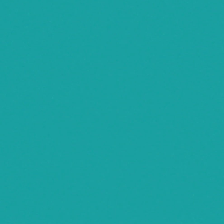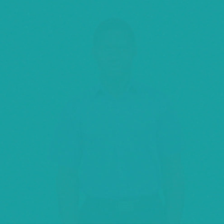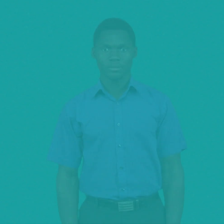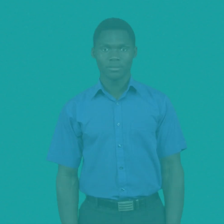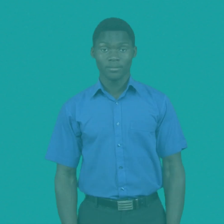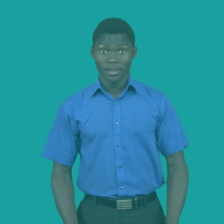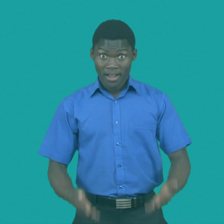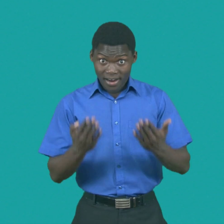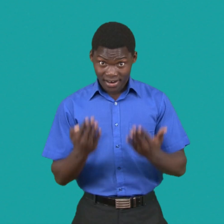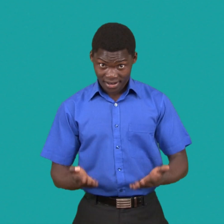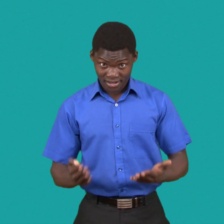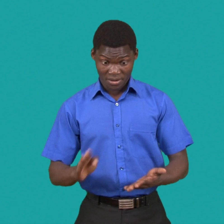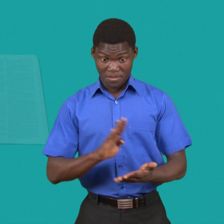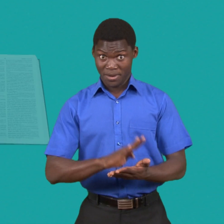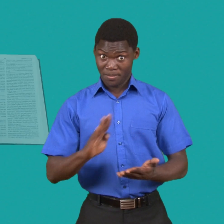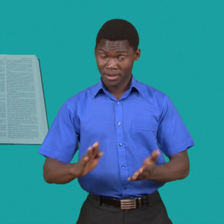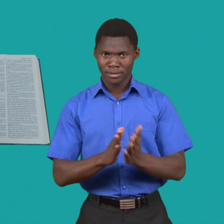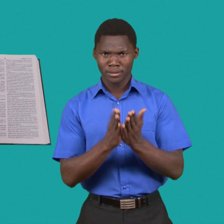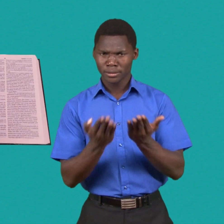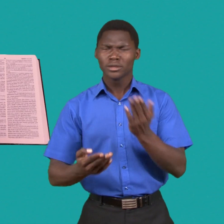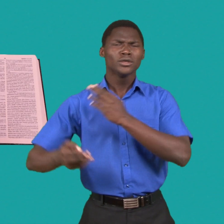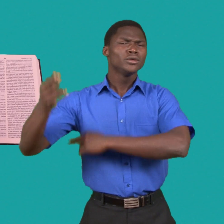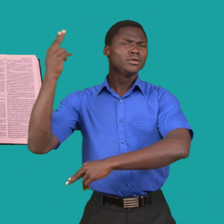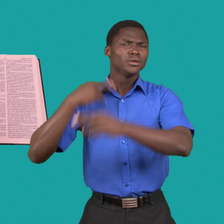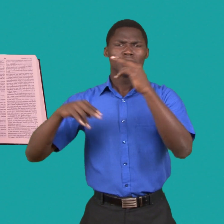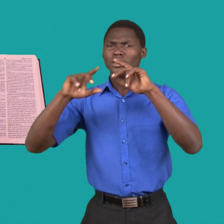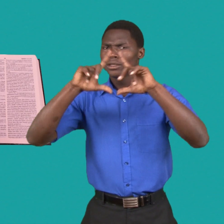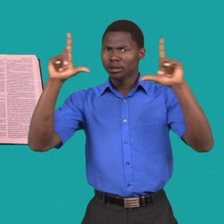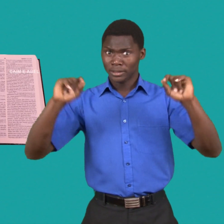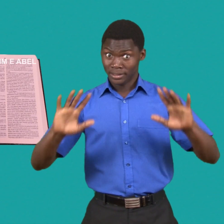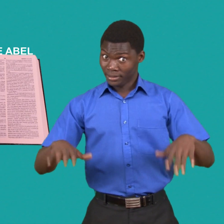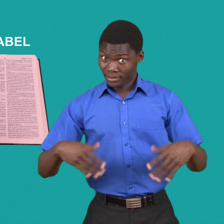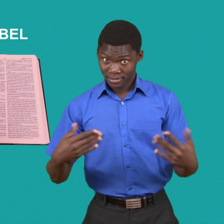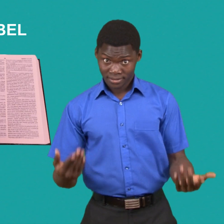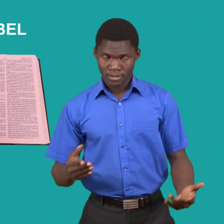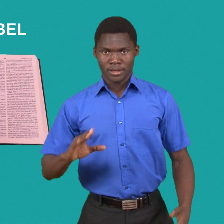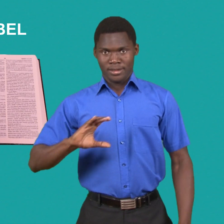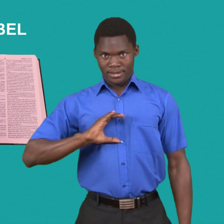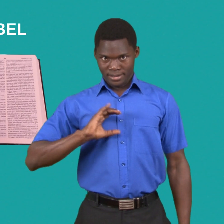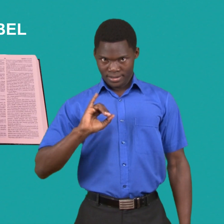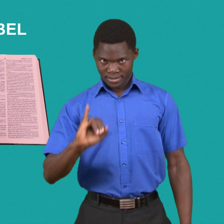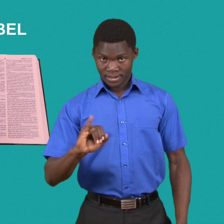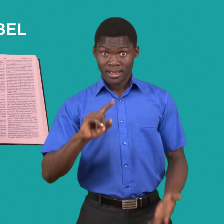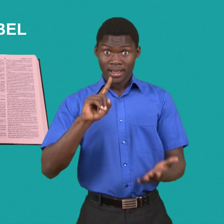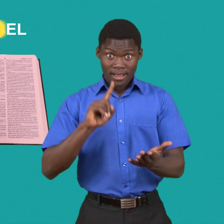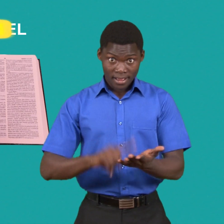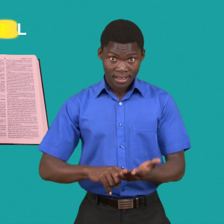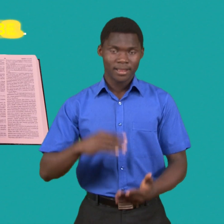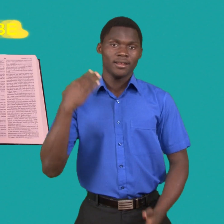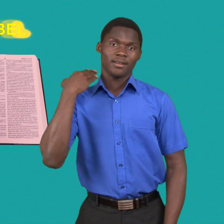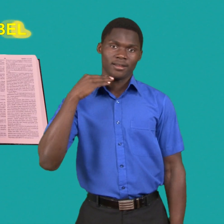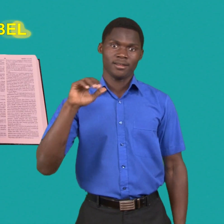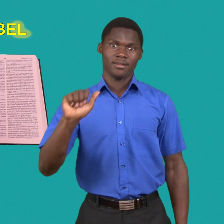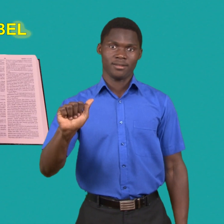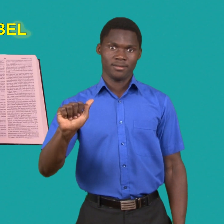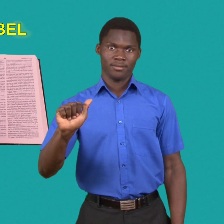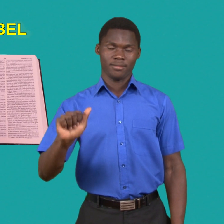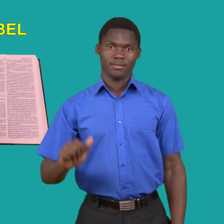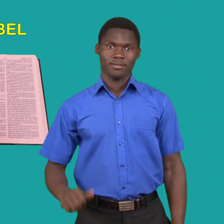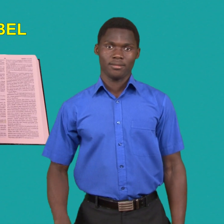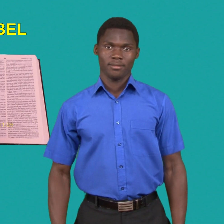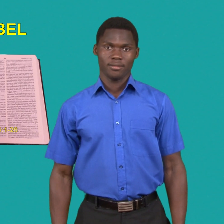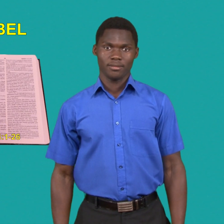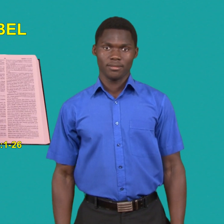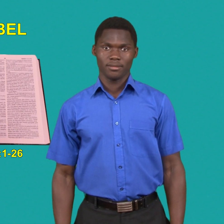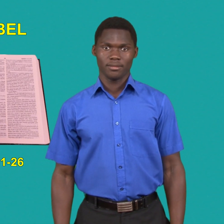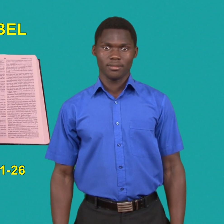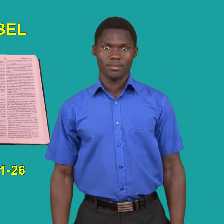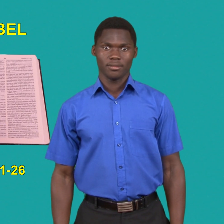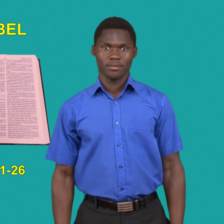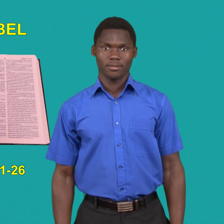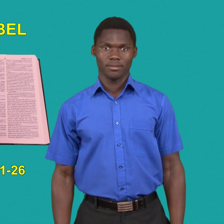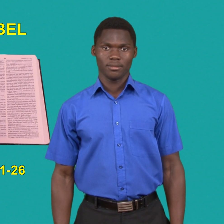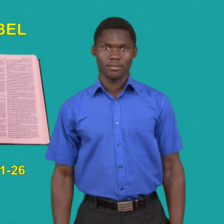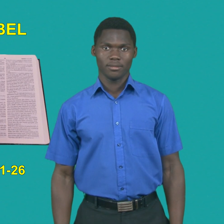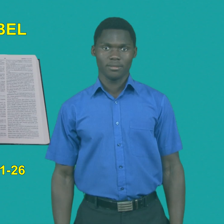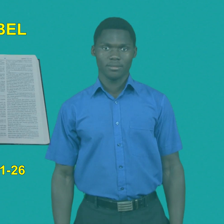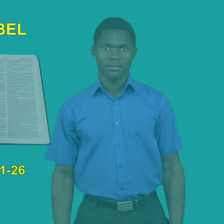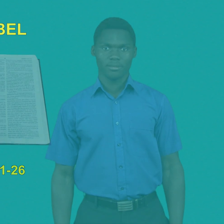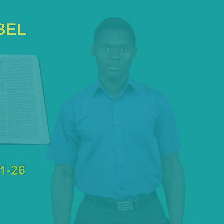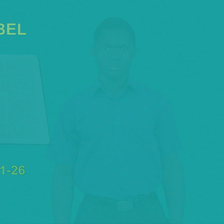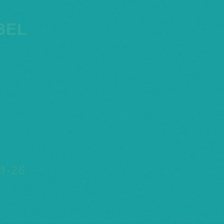Cain & Abel